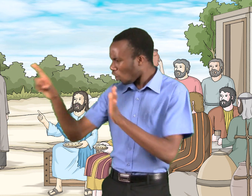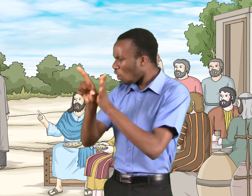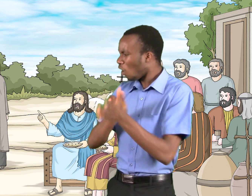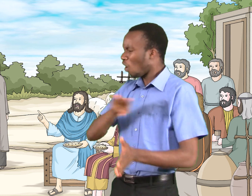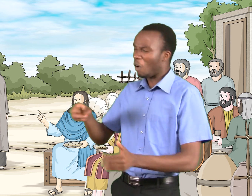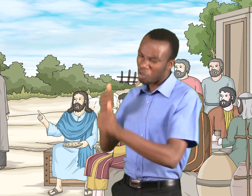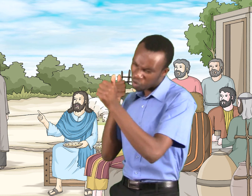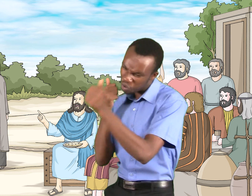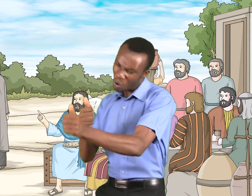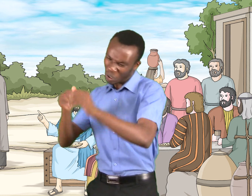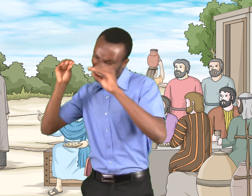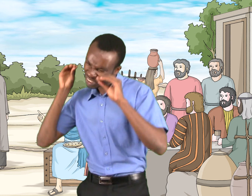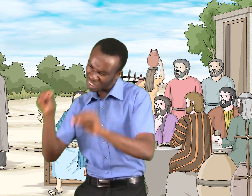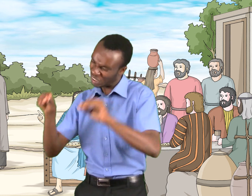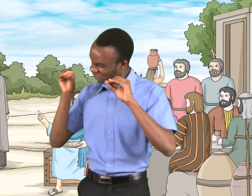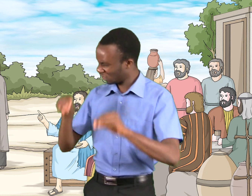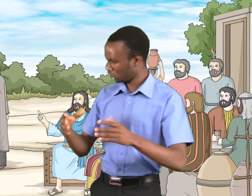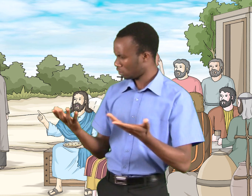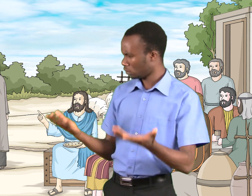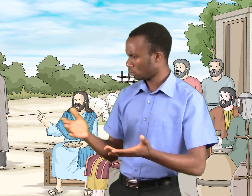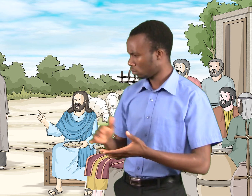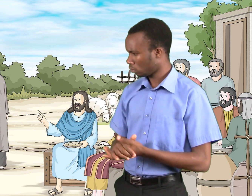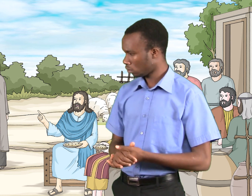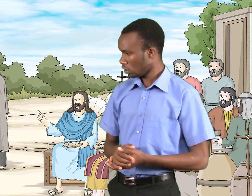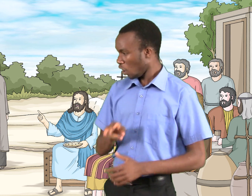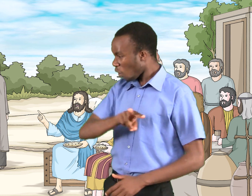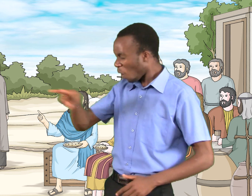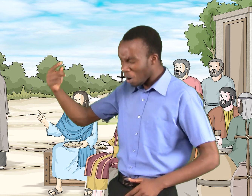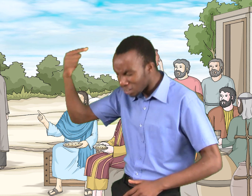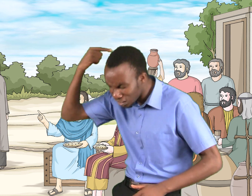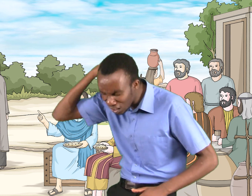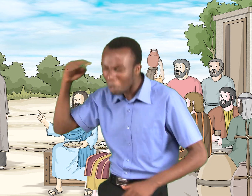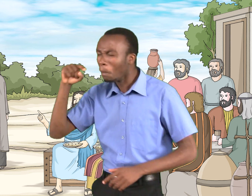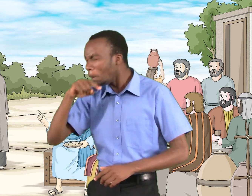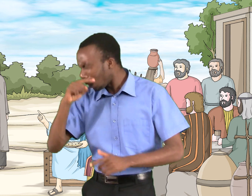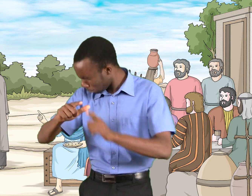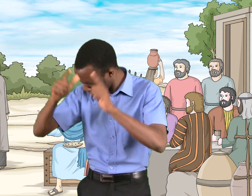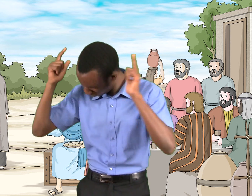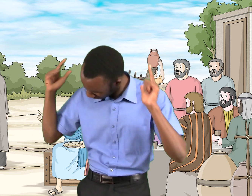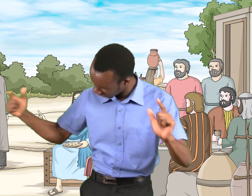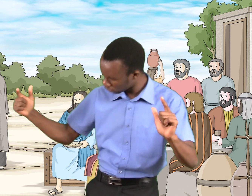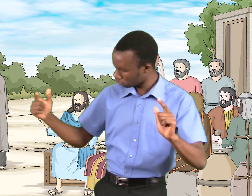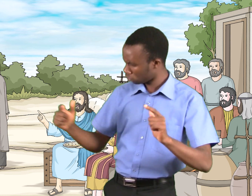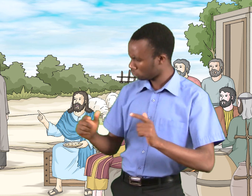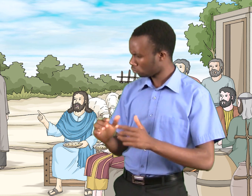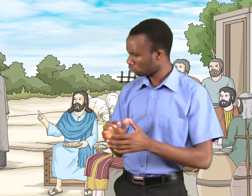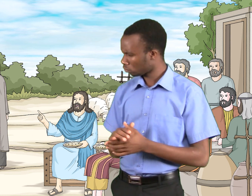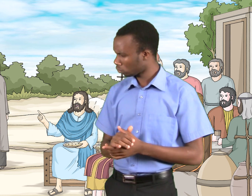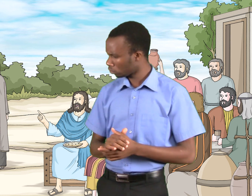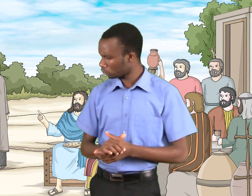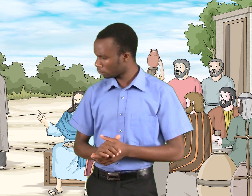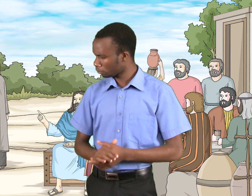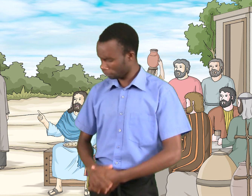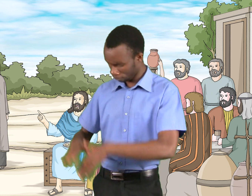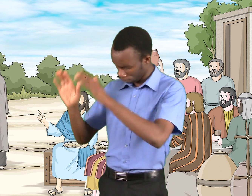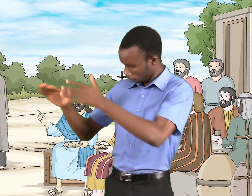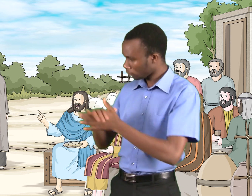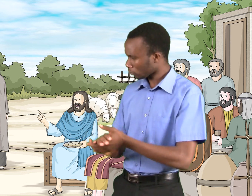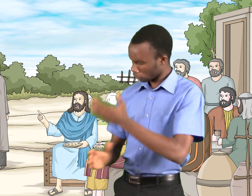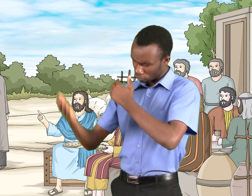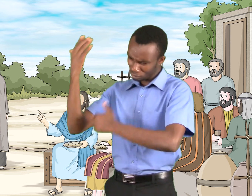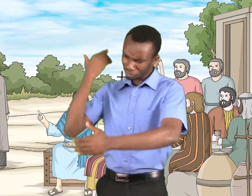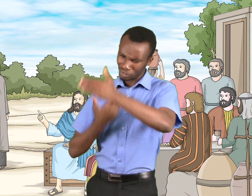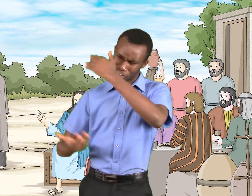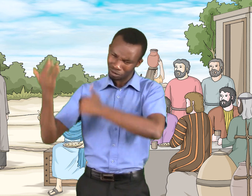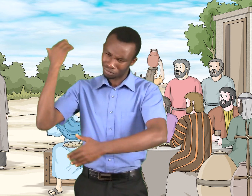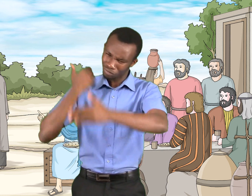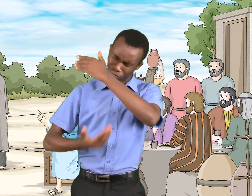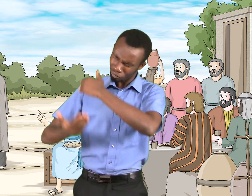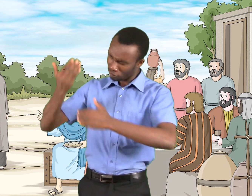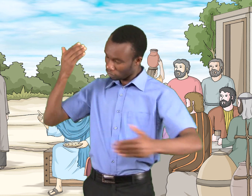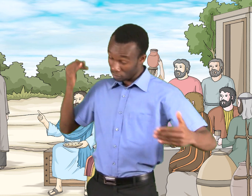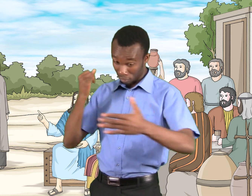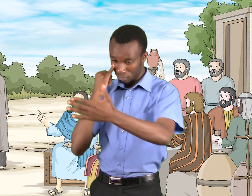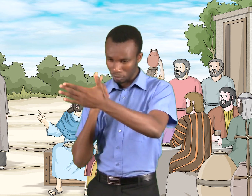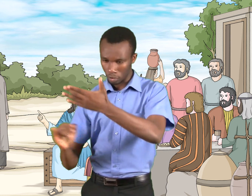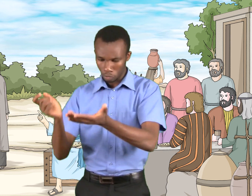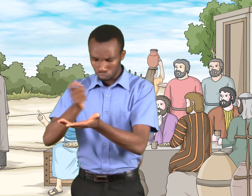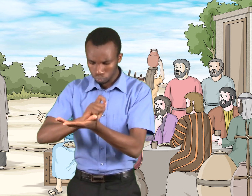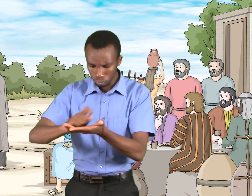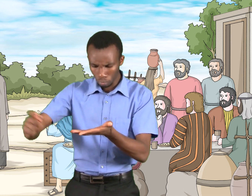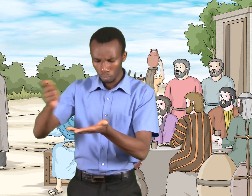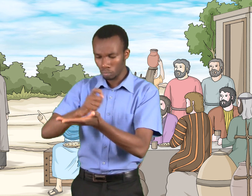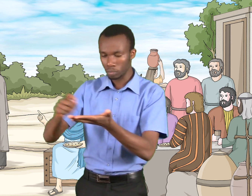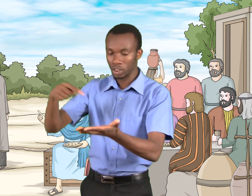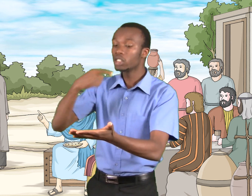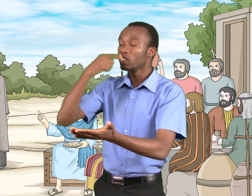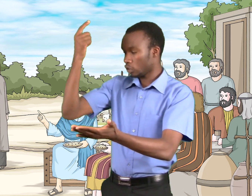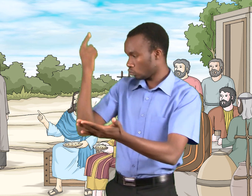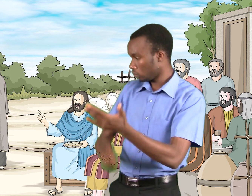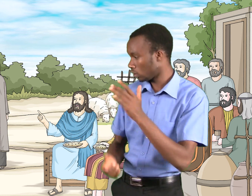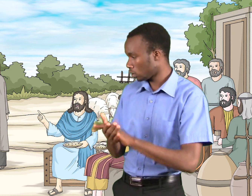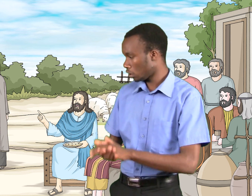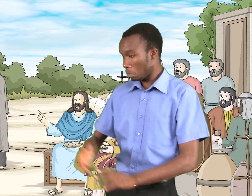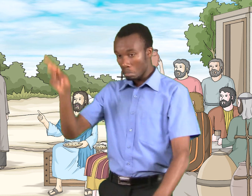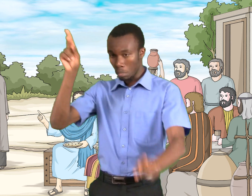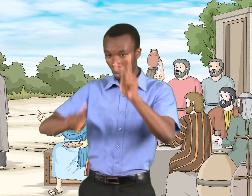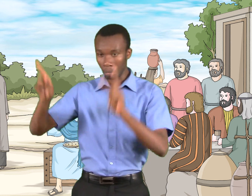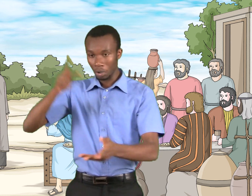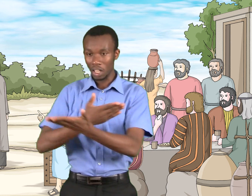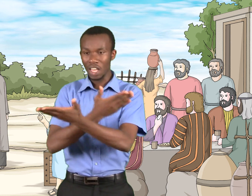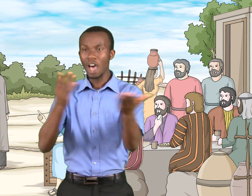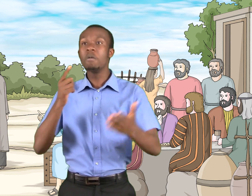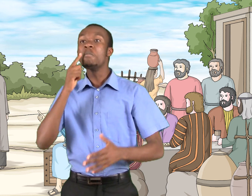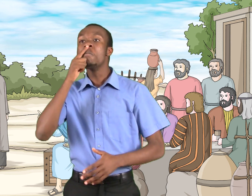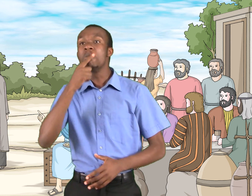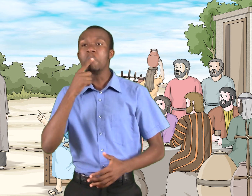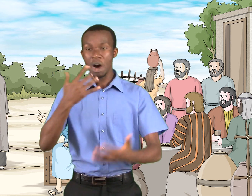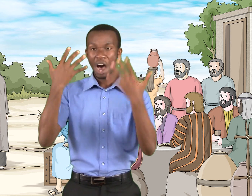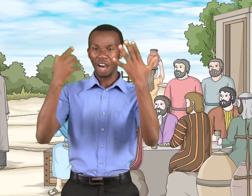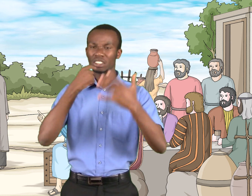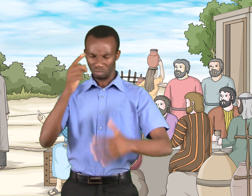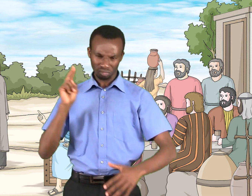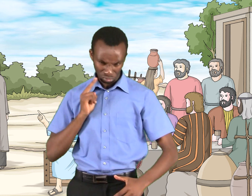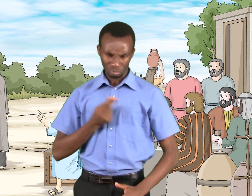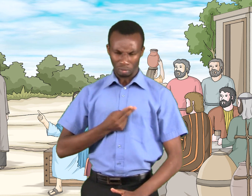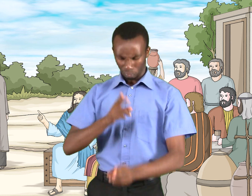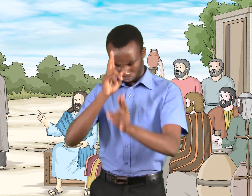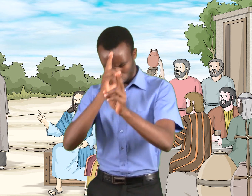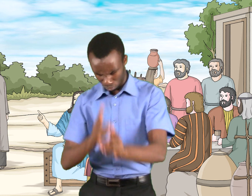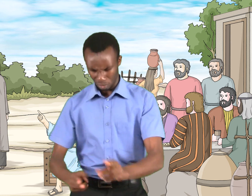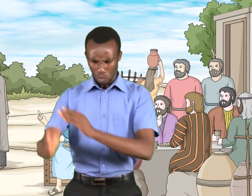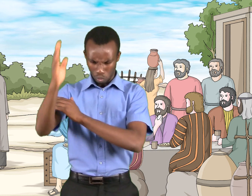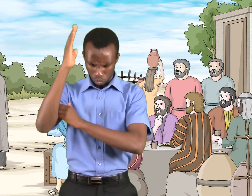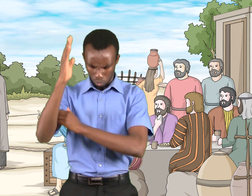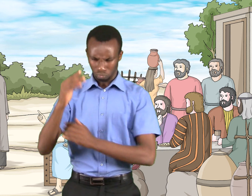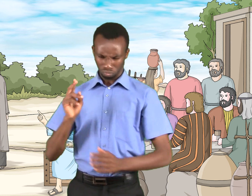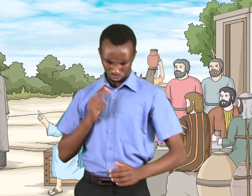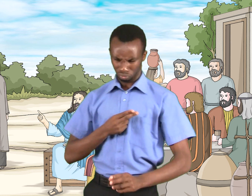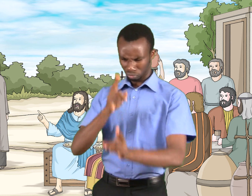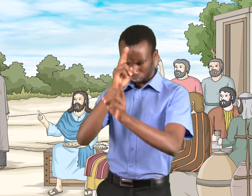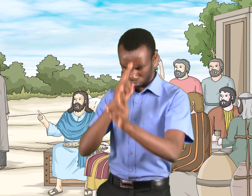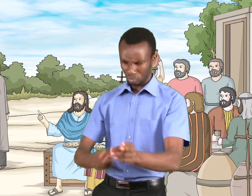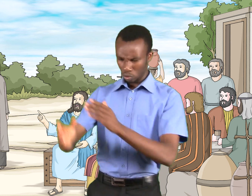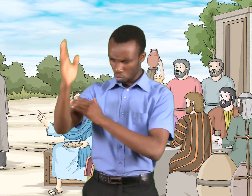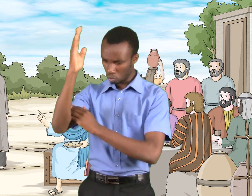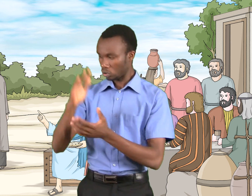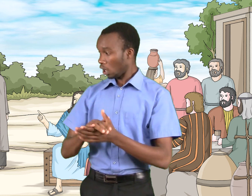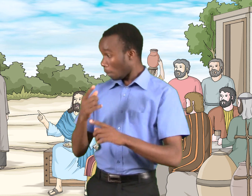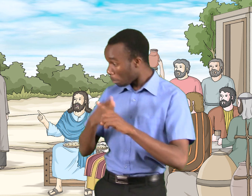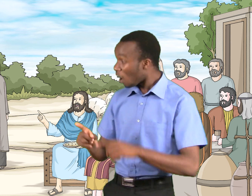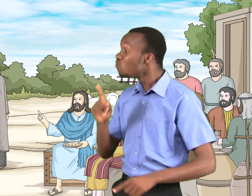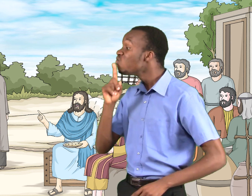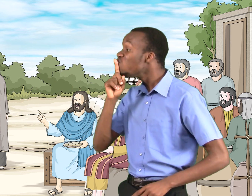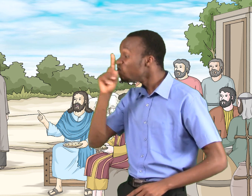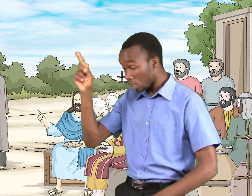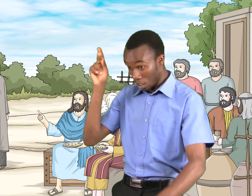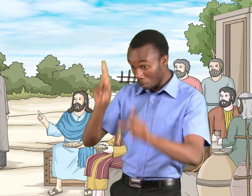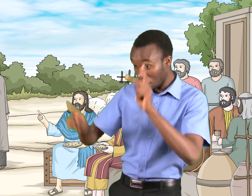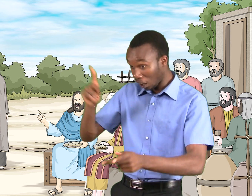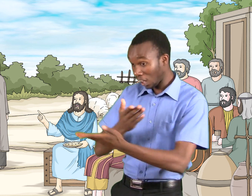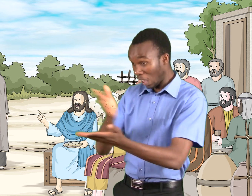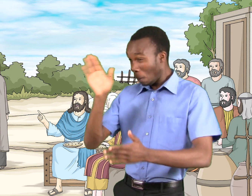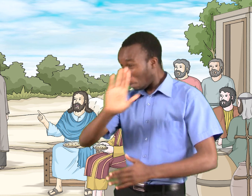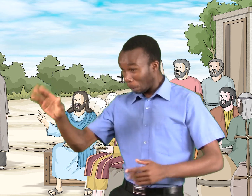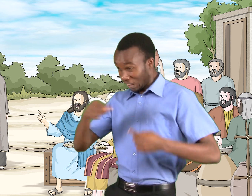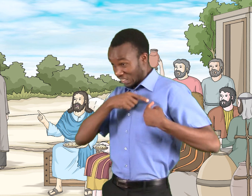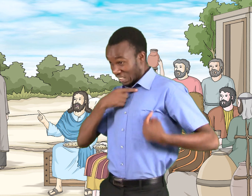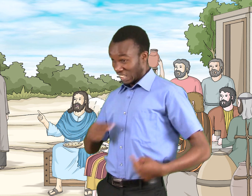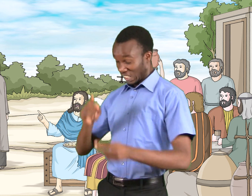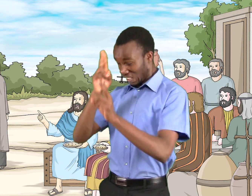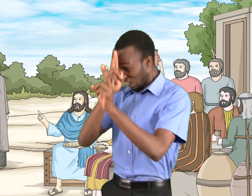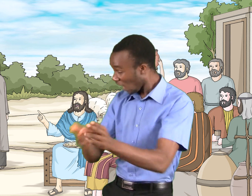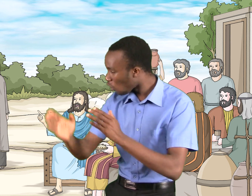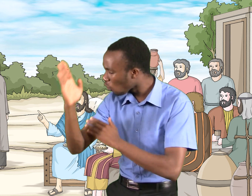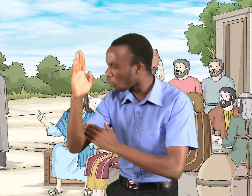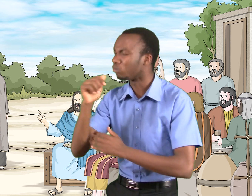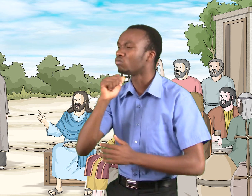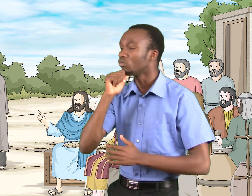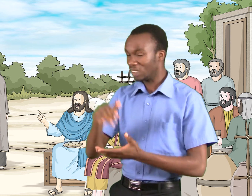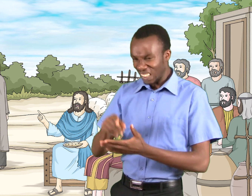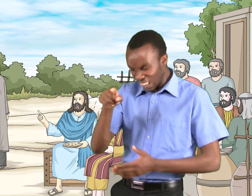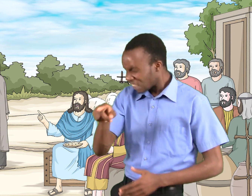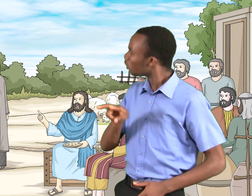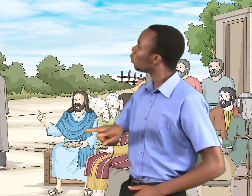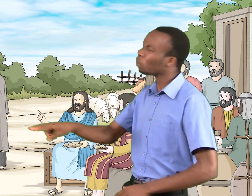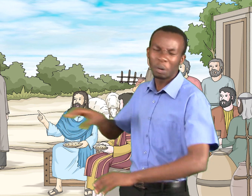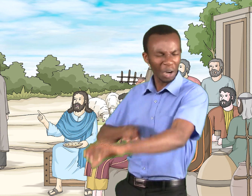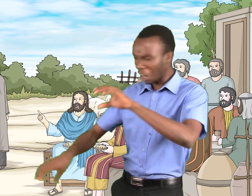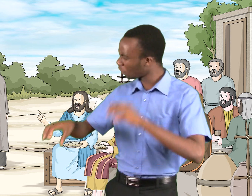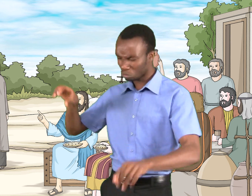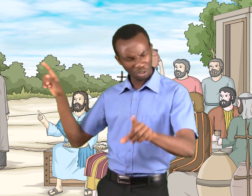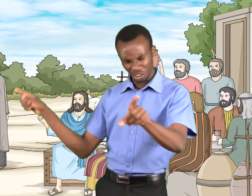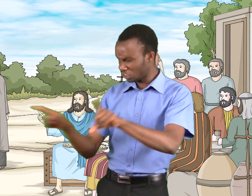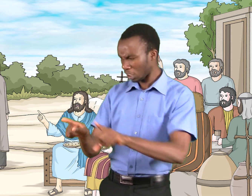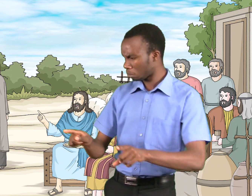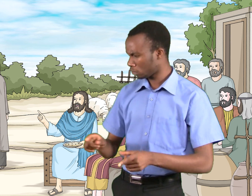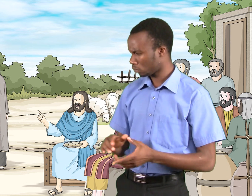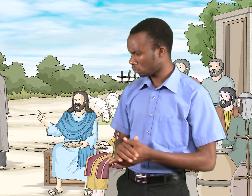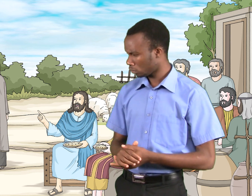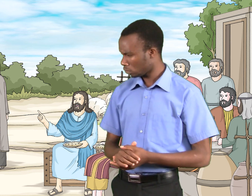Isaiah prophesied correctly about you: ‘These people honor Me with their lips, but their hearts are far from Me. They worship Me in vain;